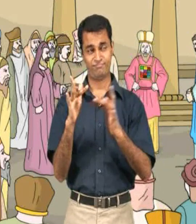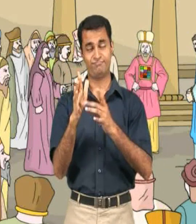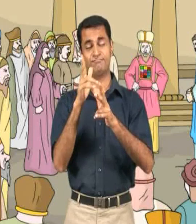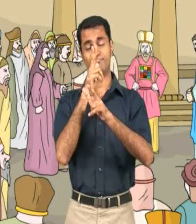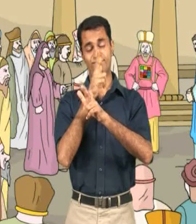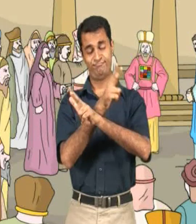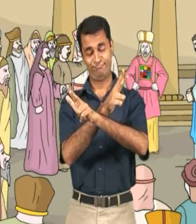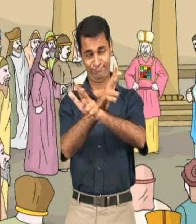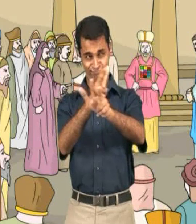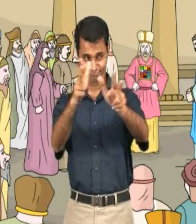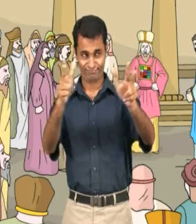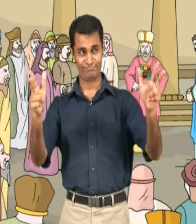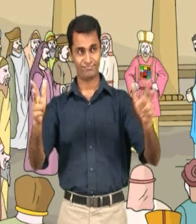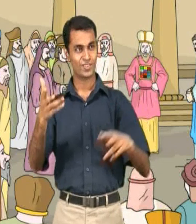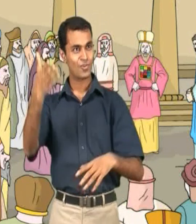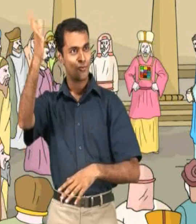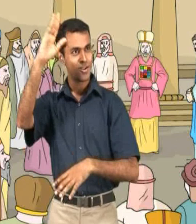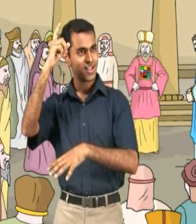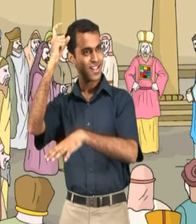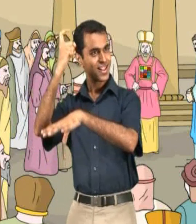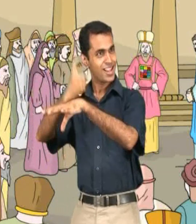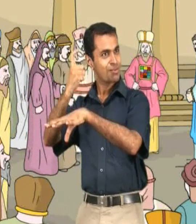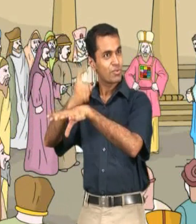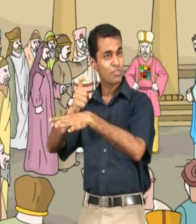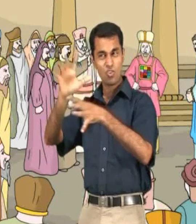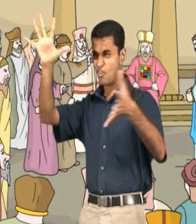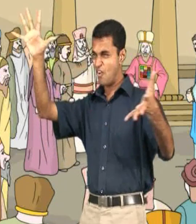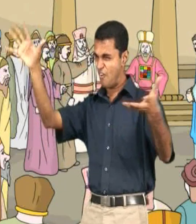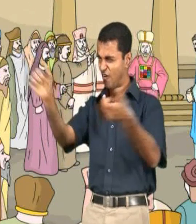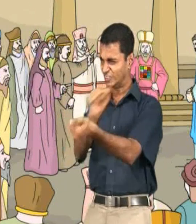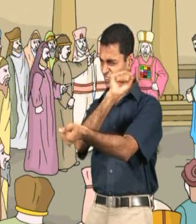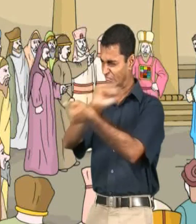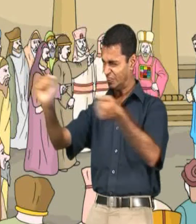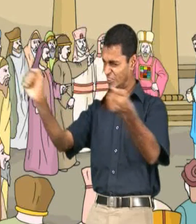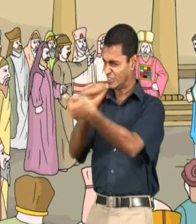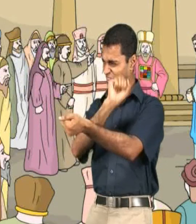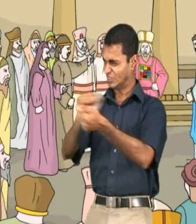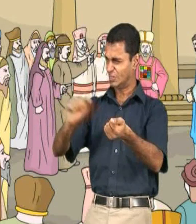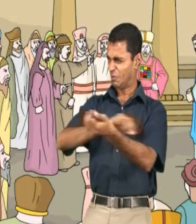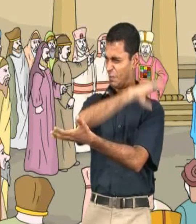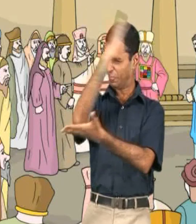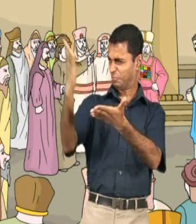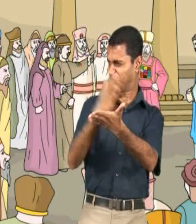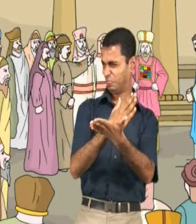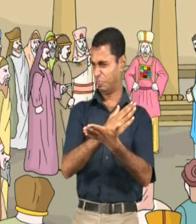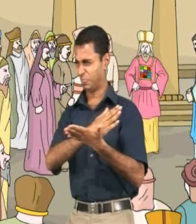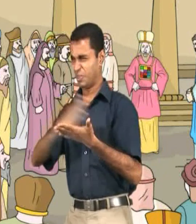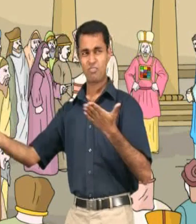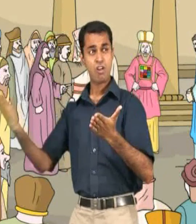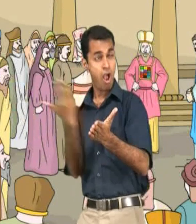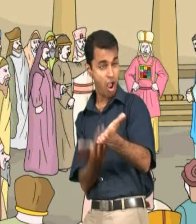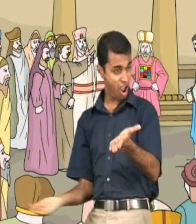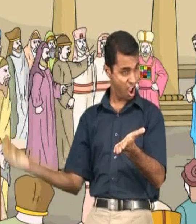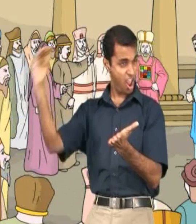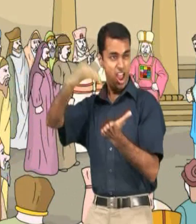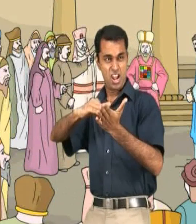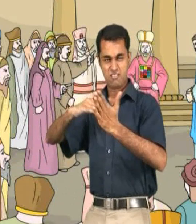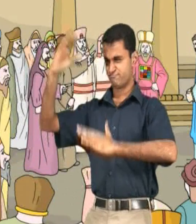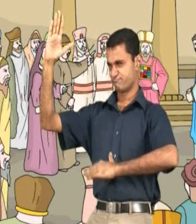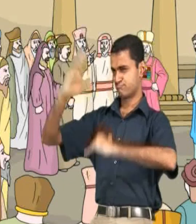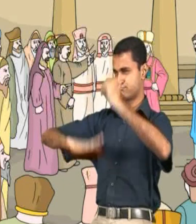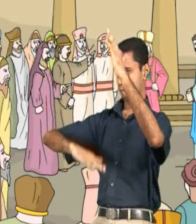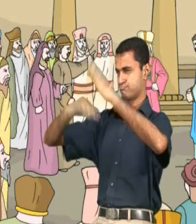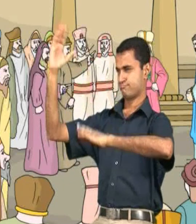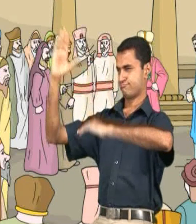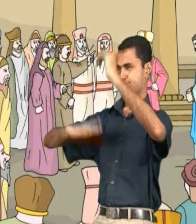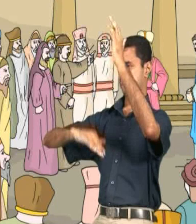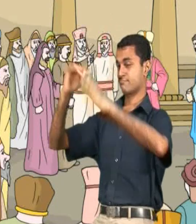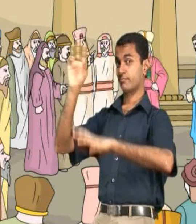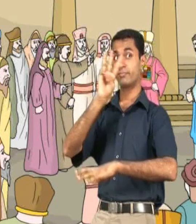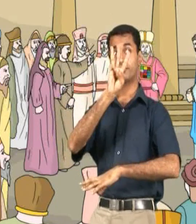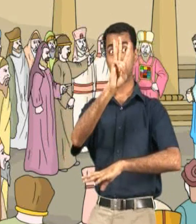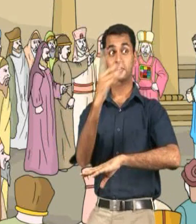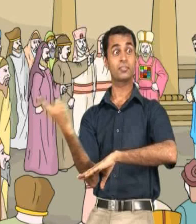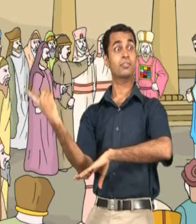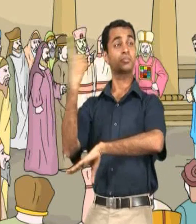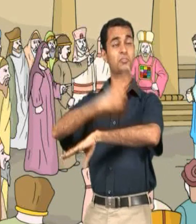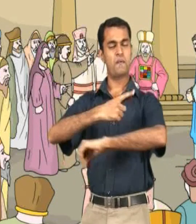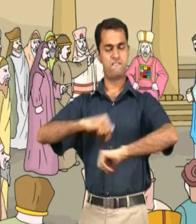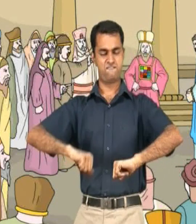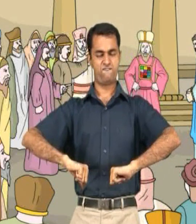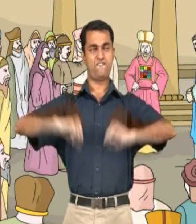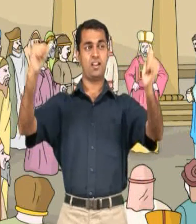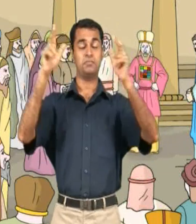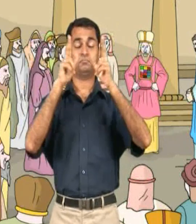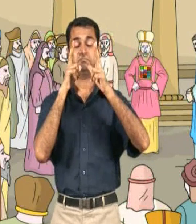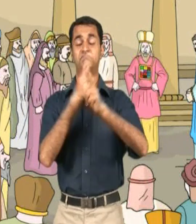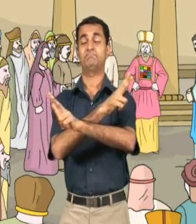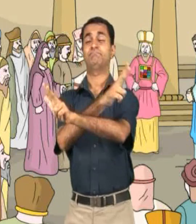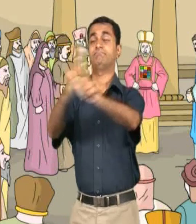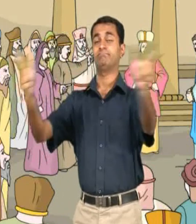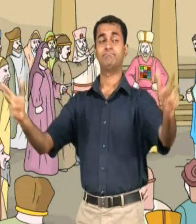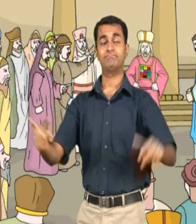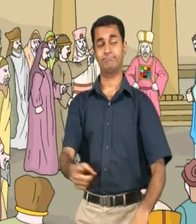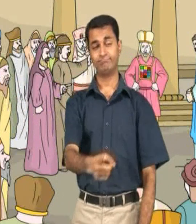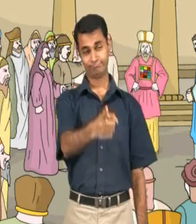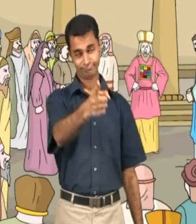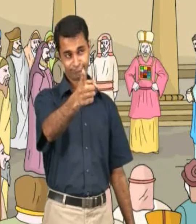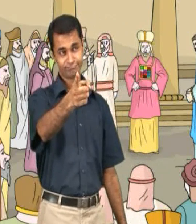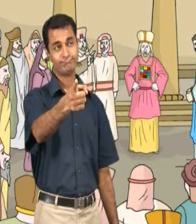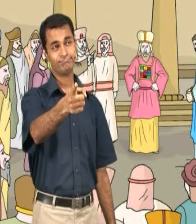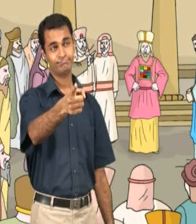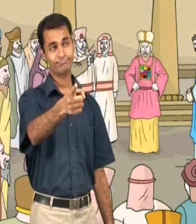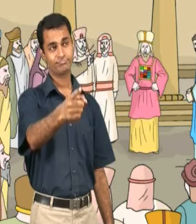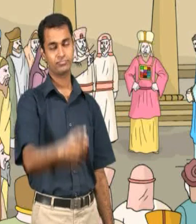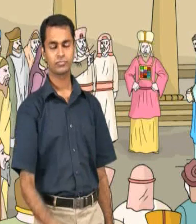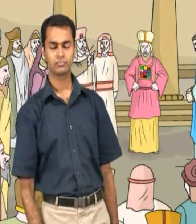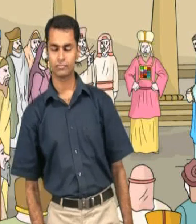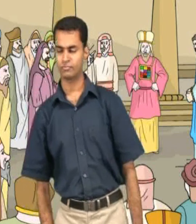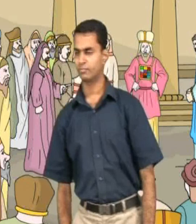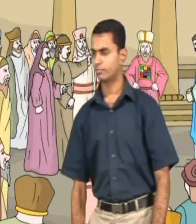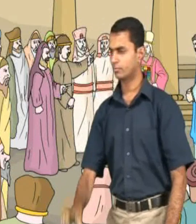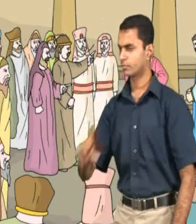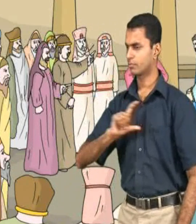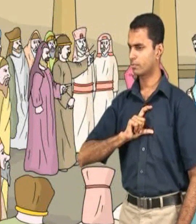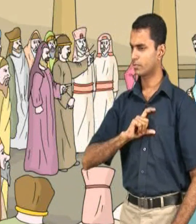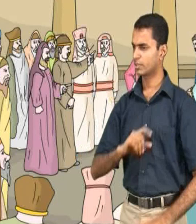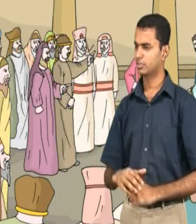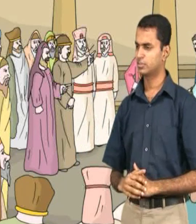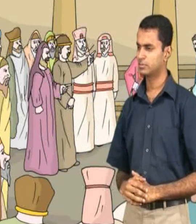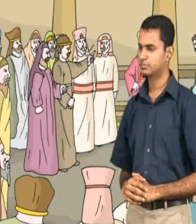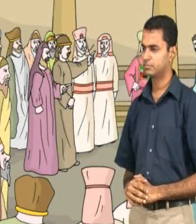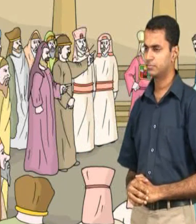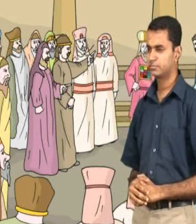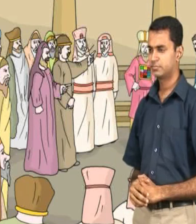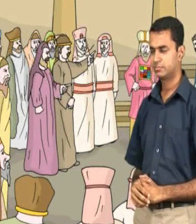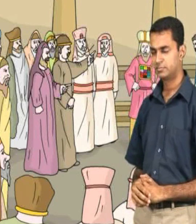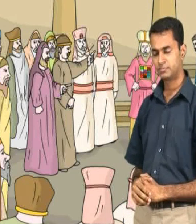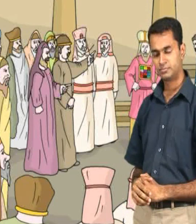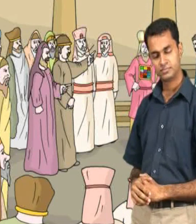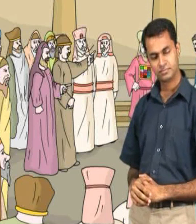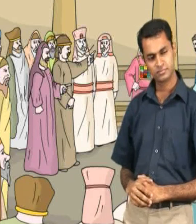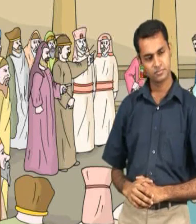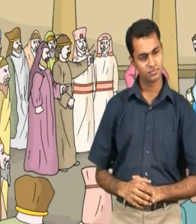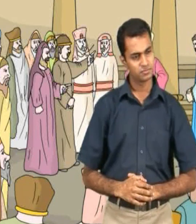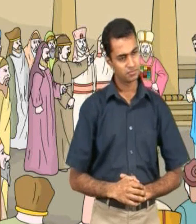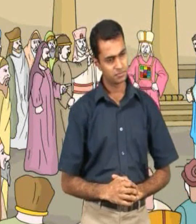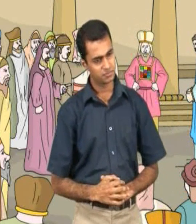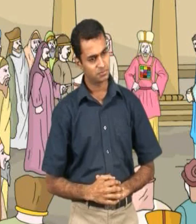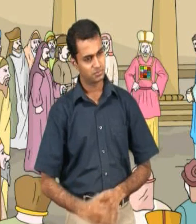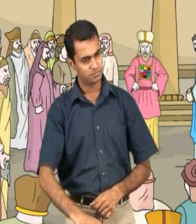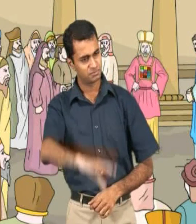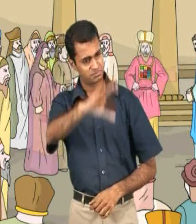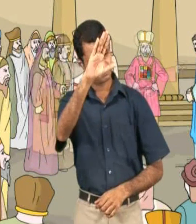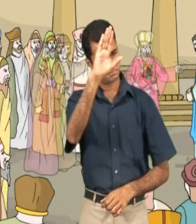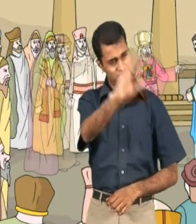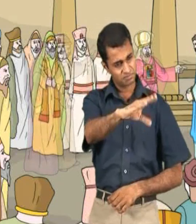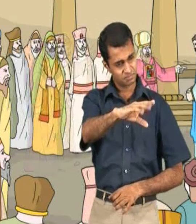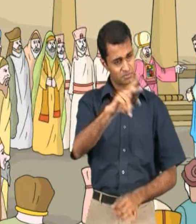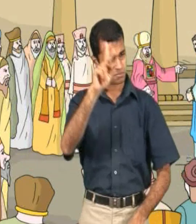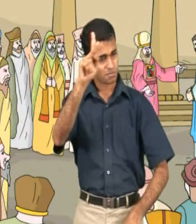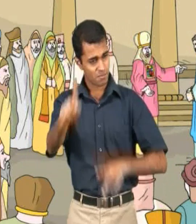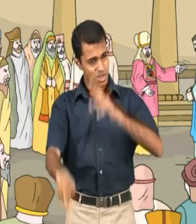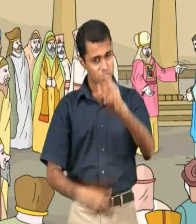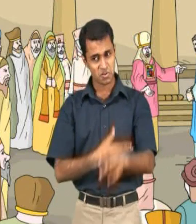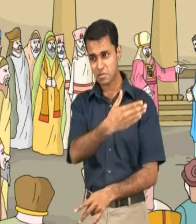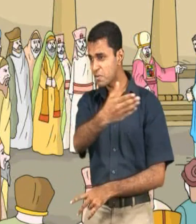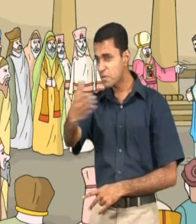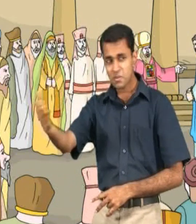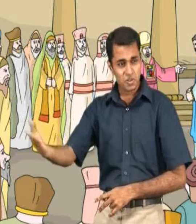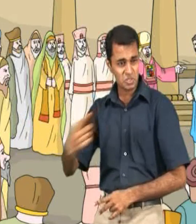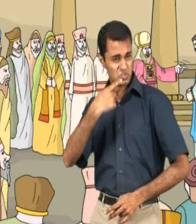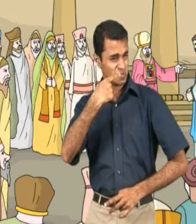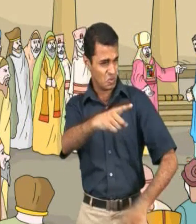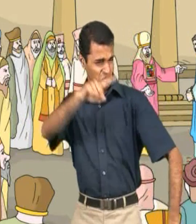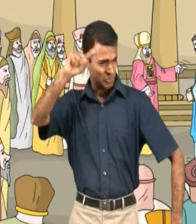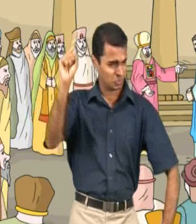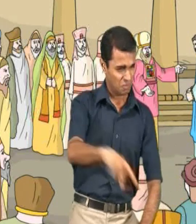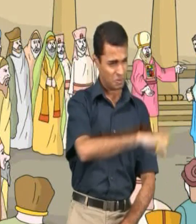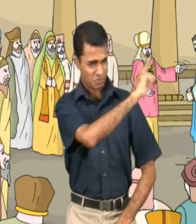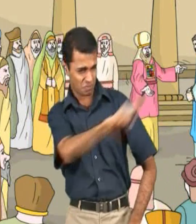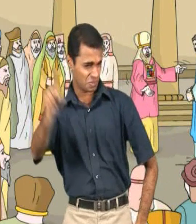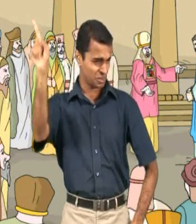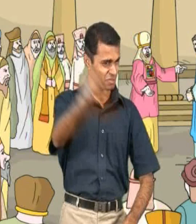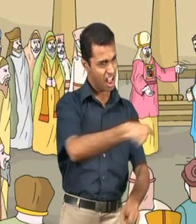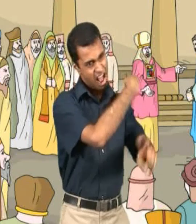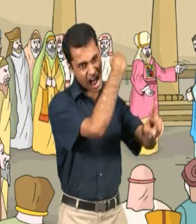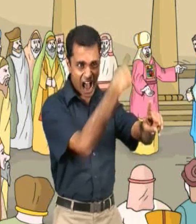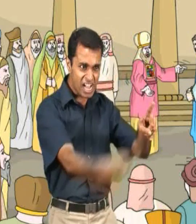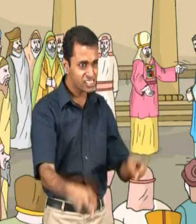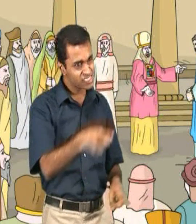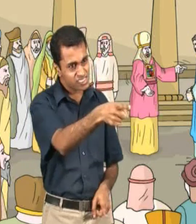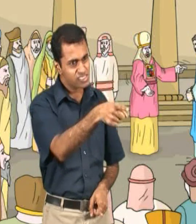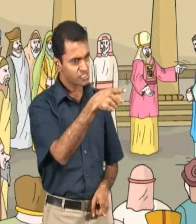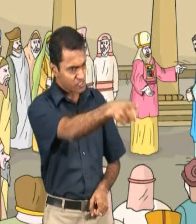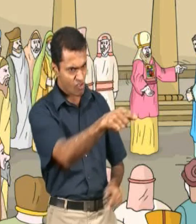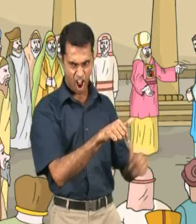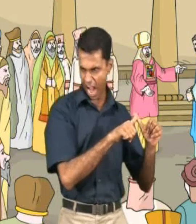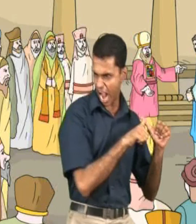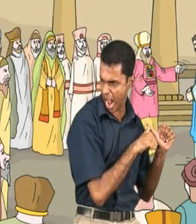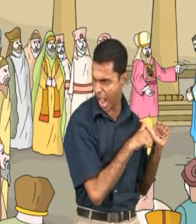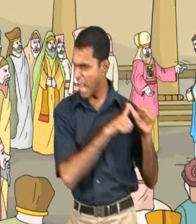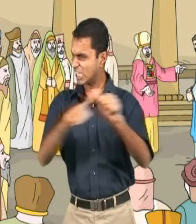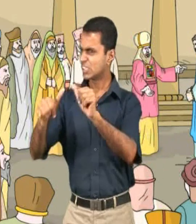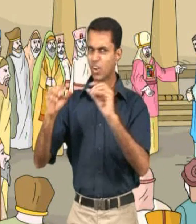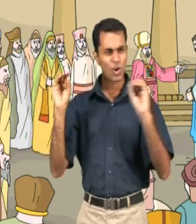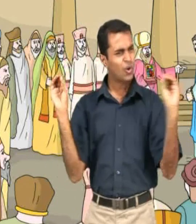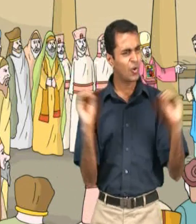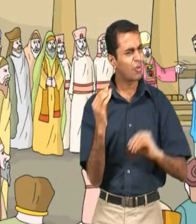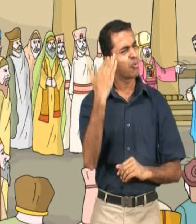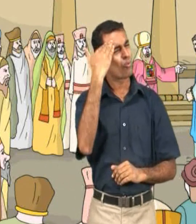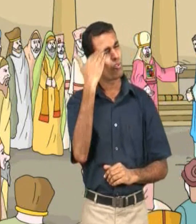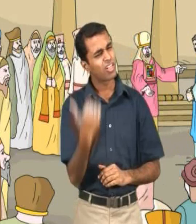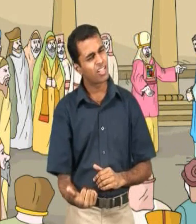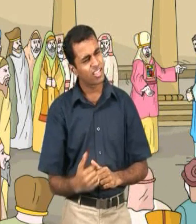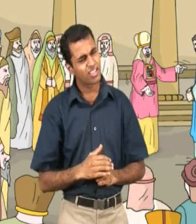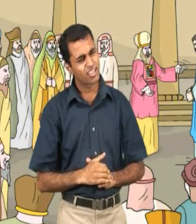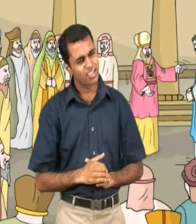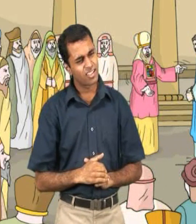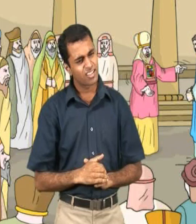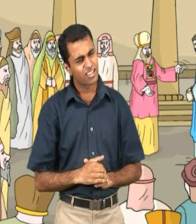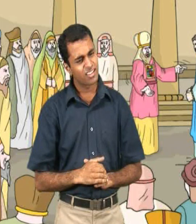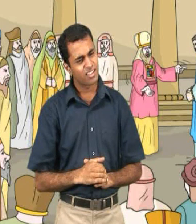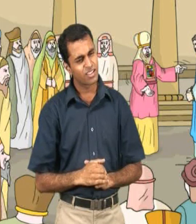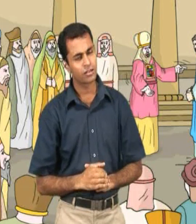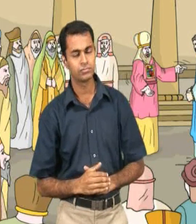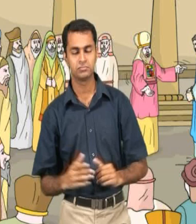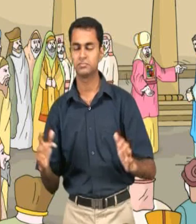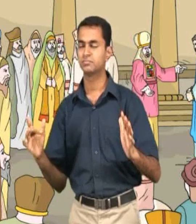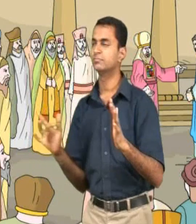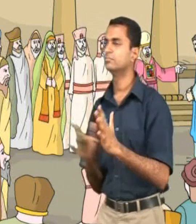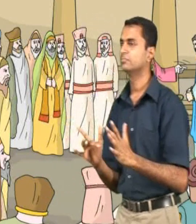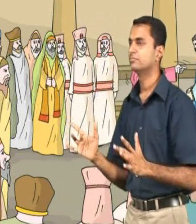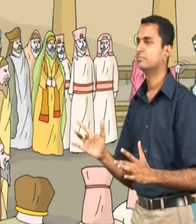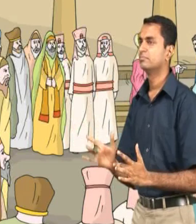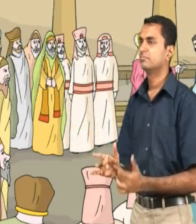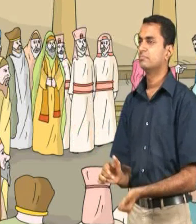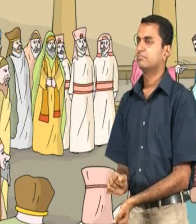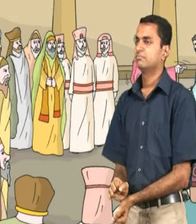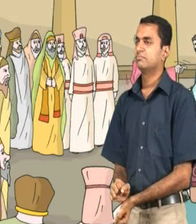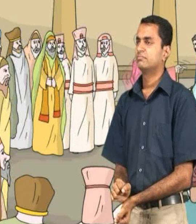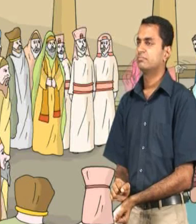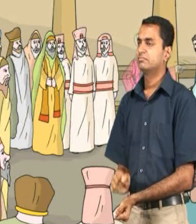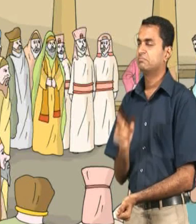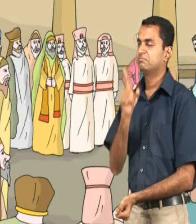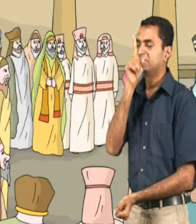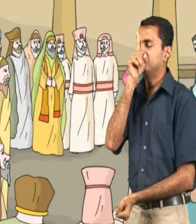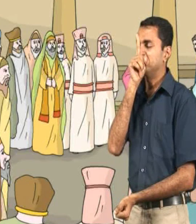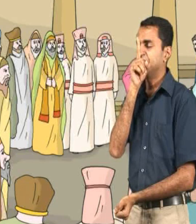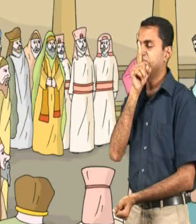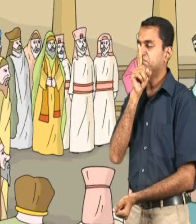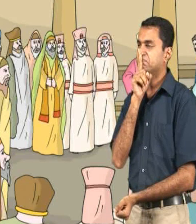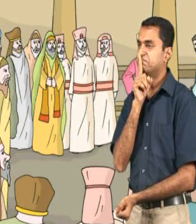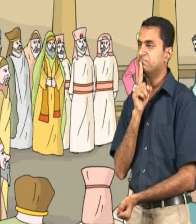What are these men testifying against You?” But Jesus remained silent.